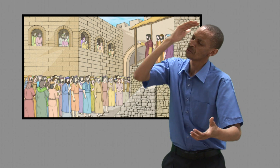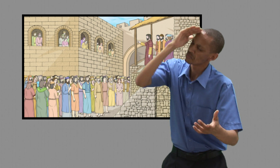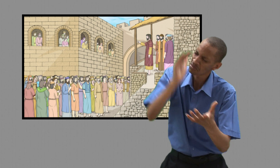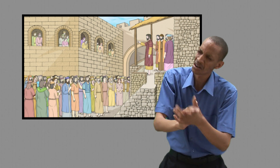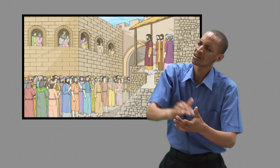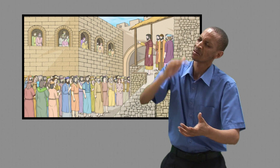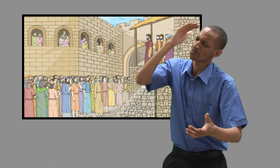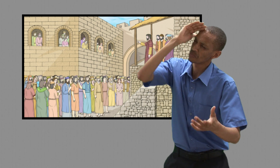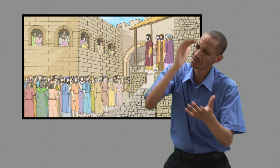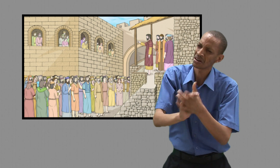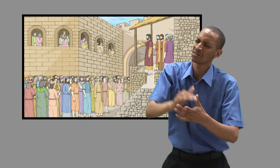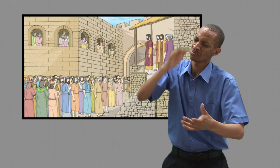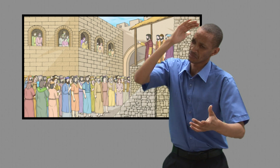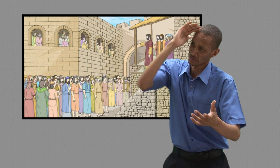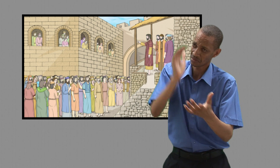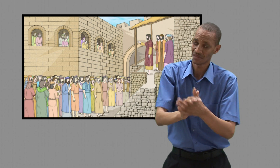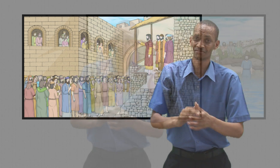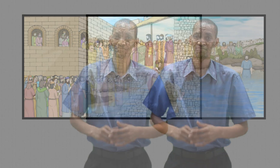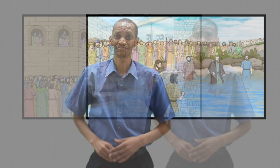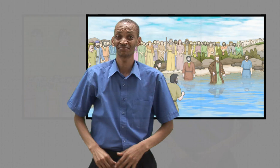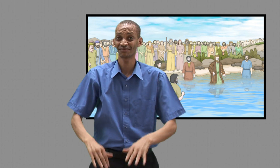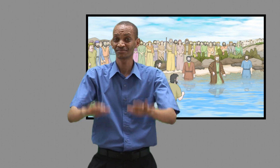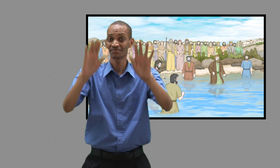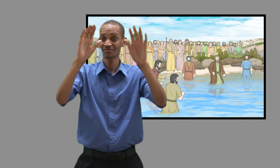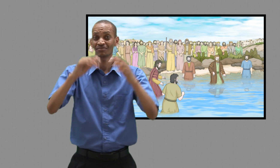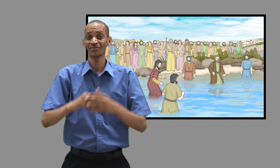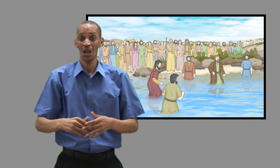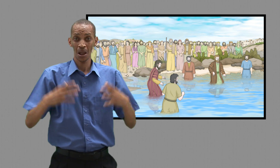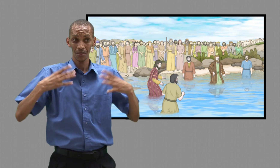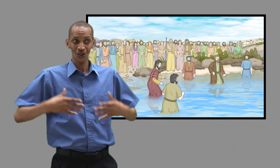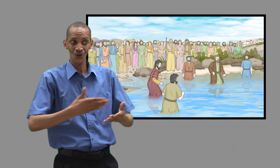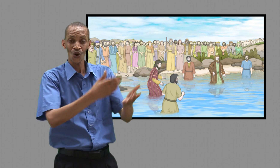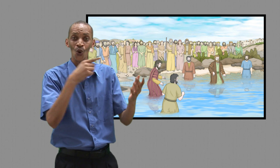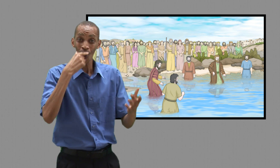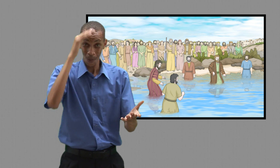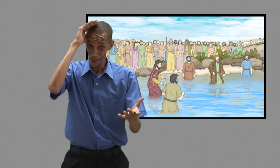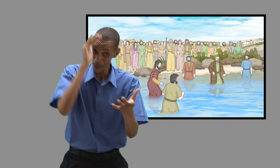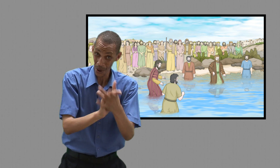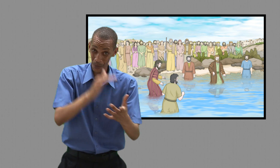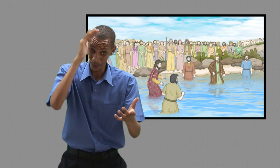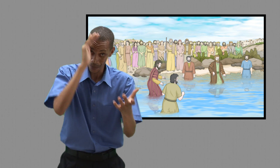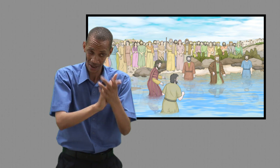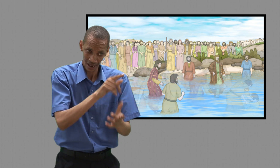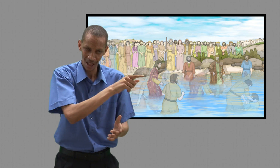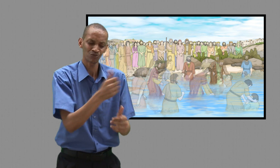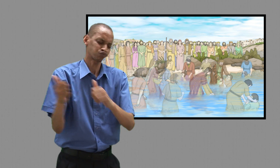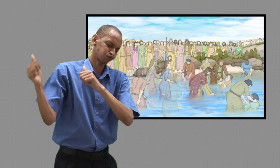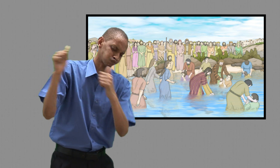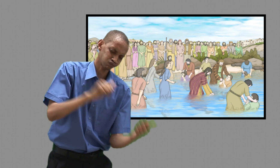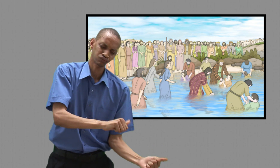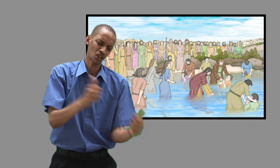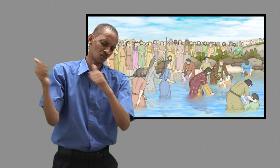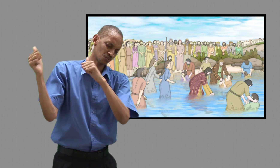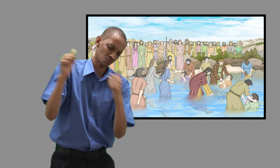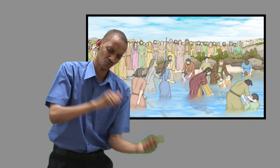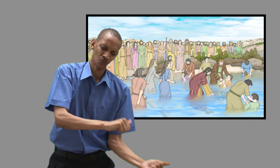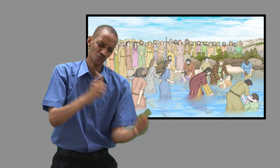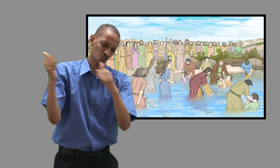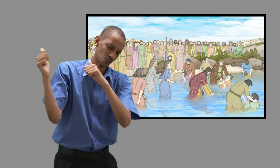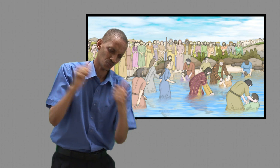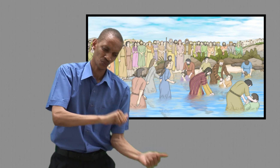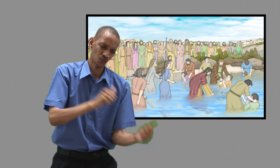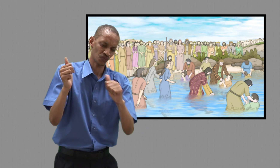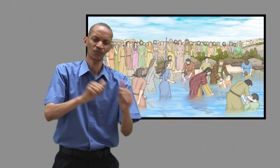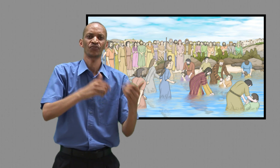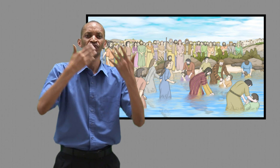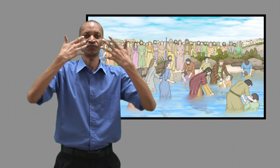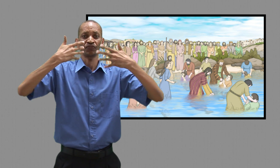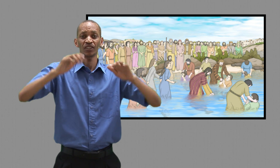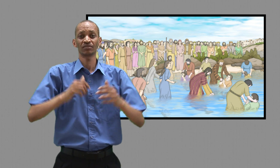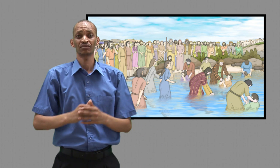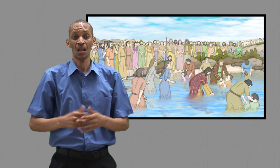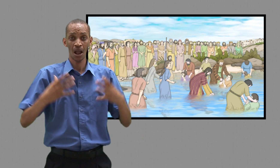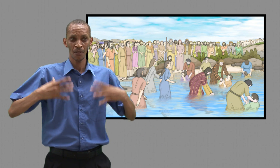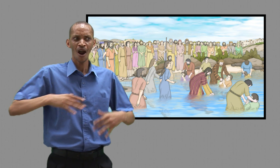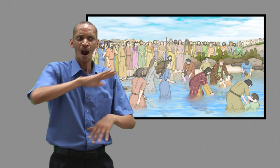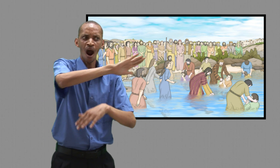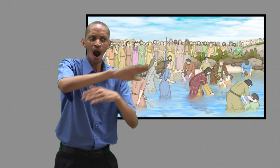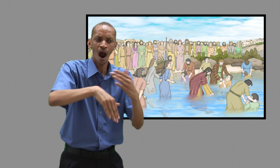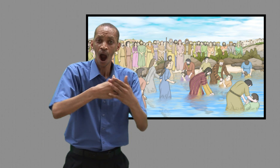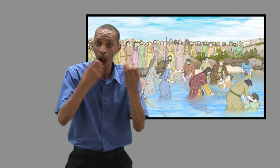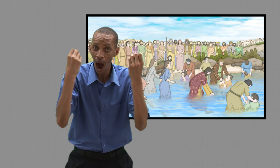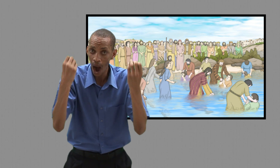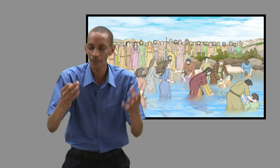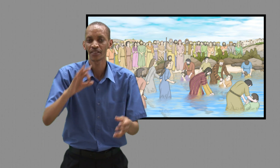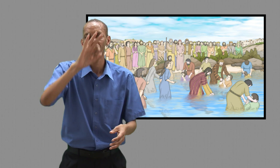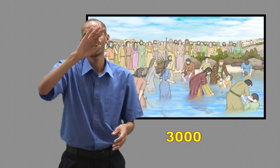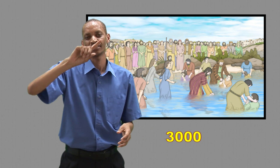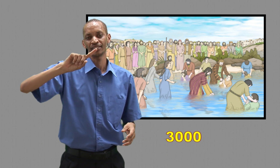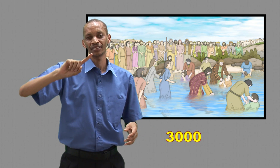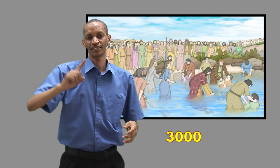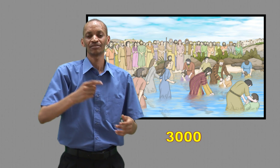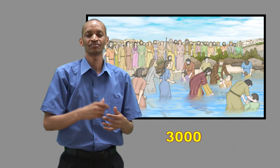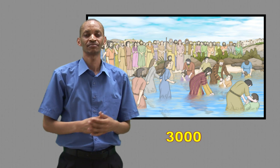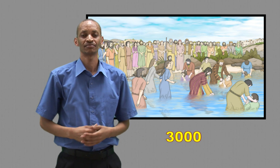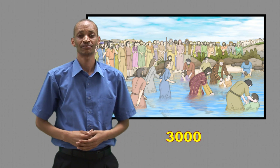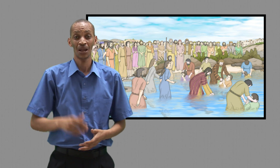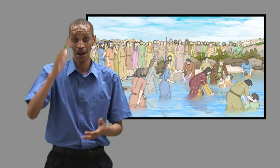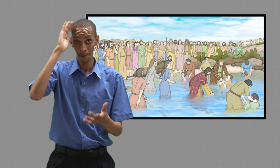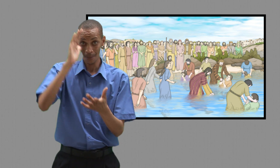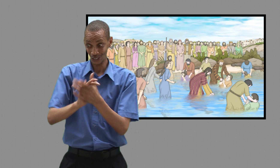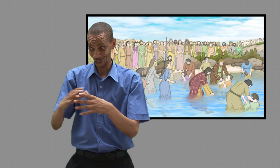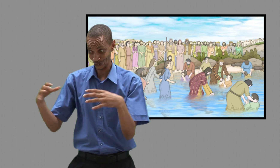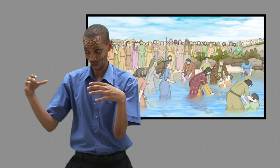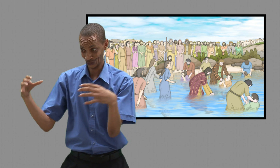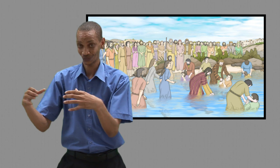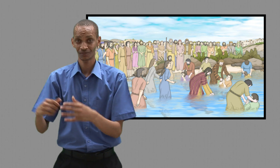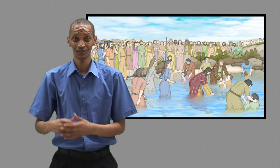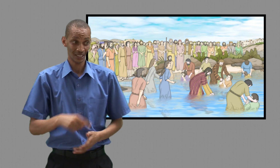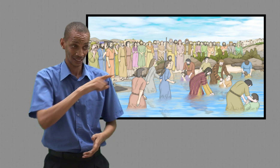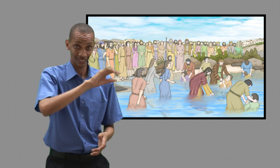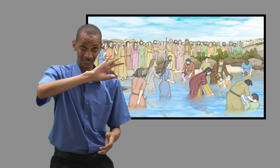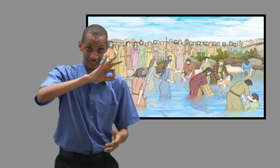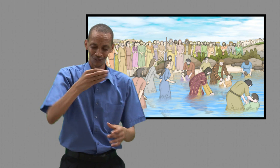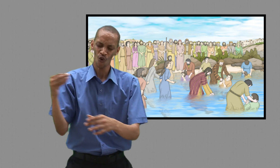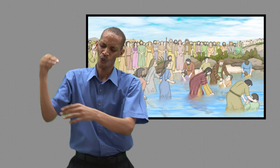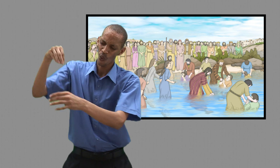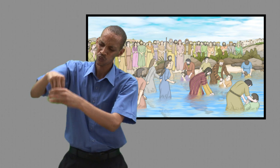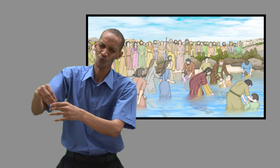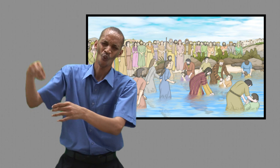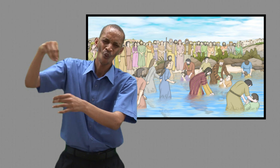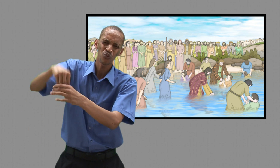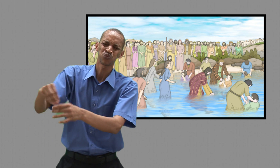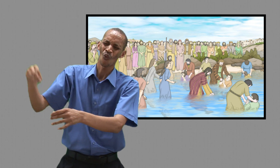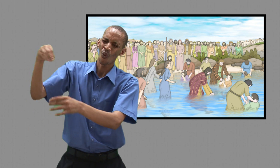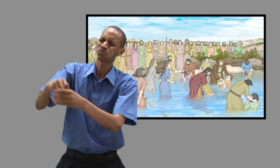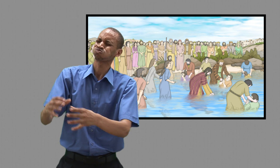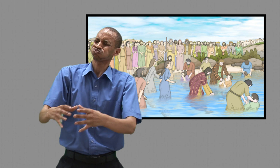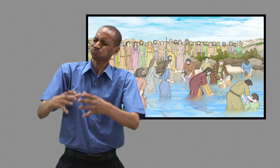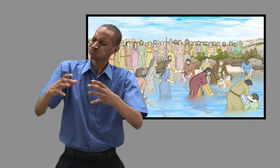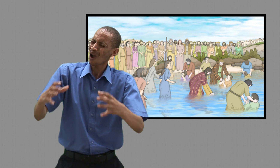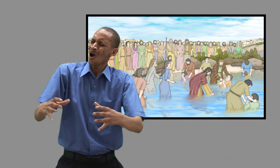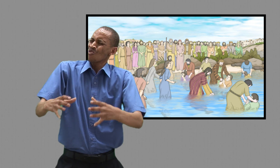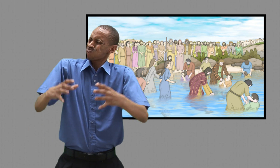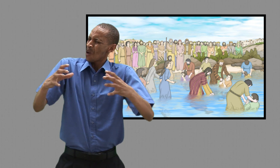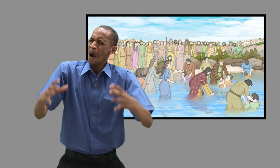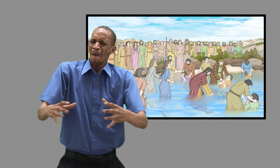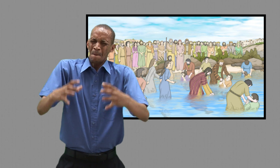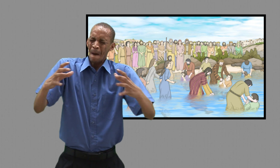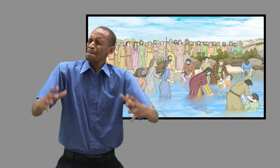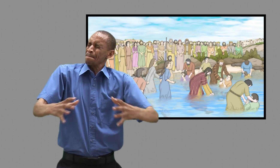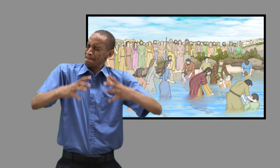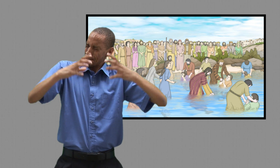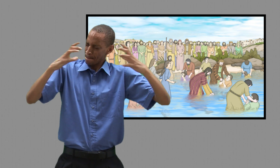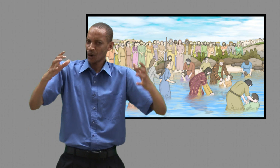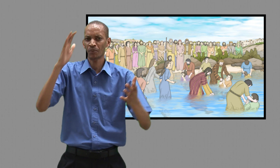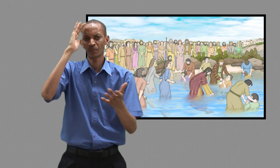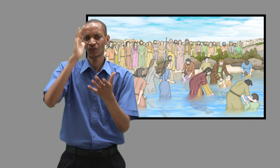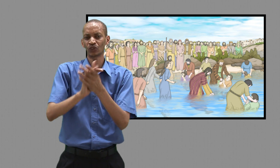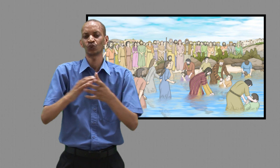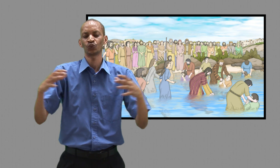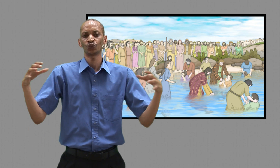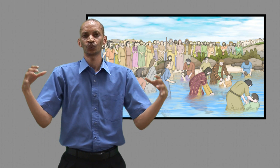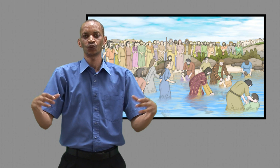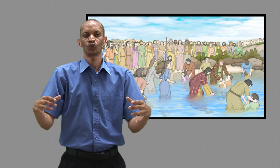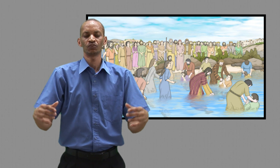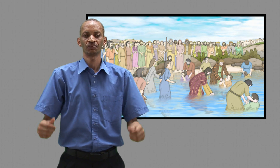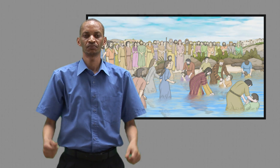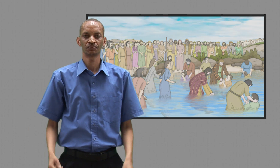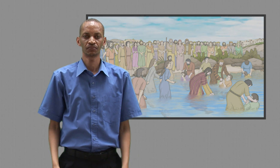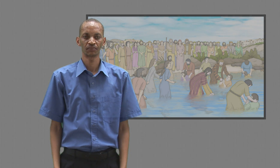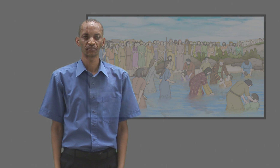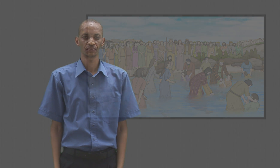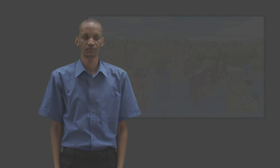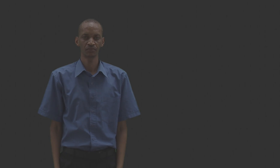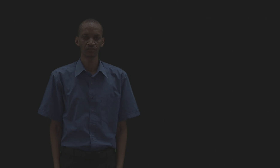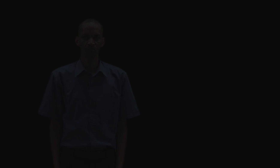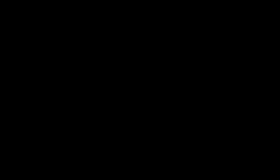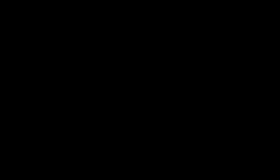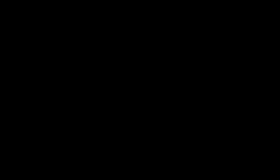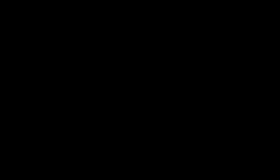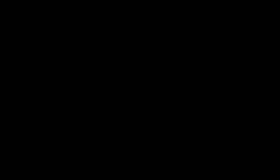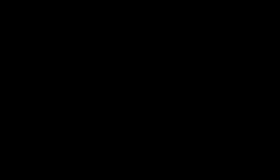Those who embraced his message were baptized, and about three thousand were added to the believers that day.